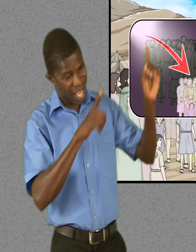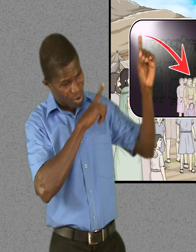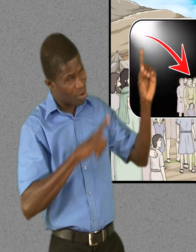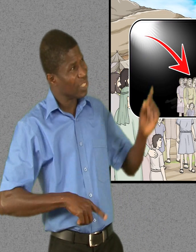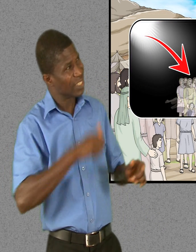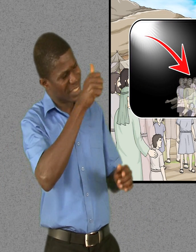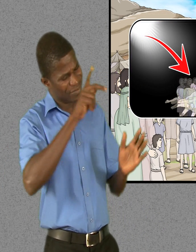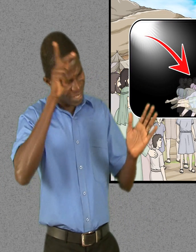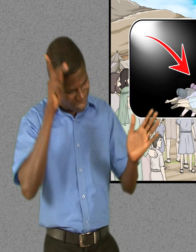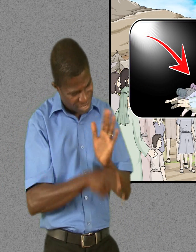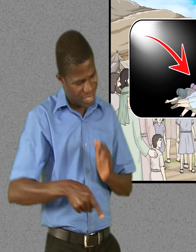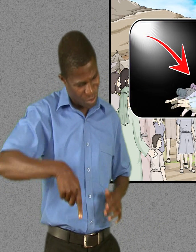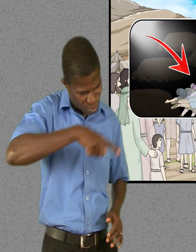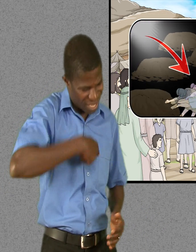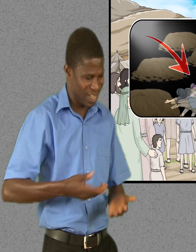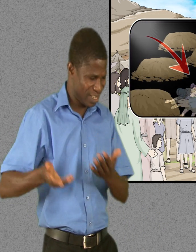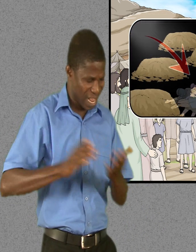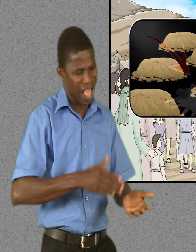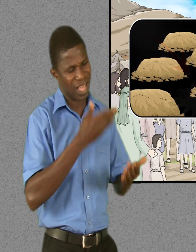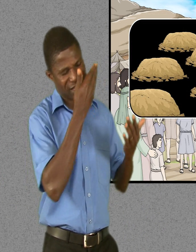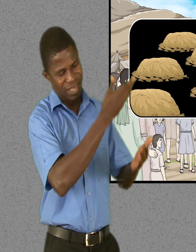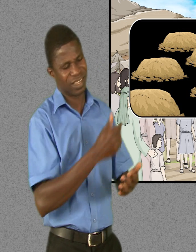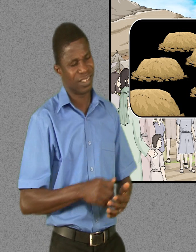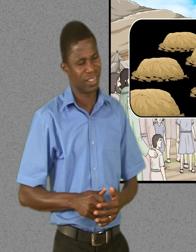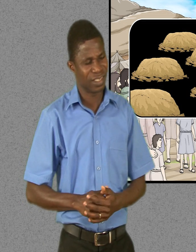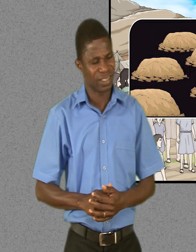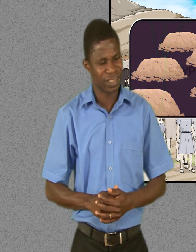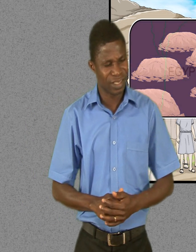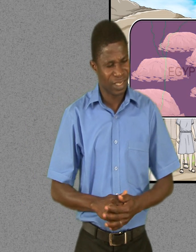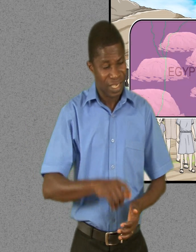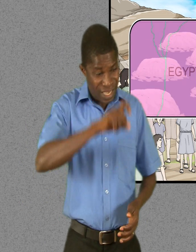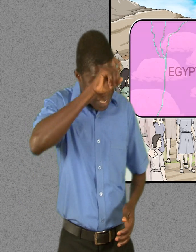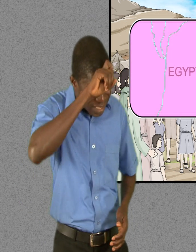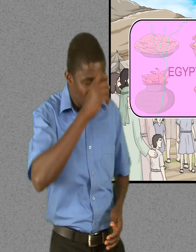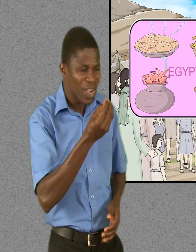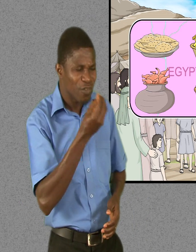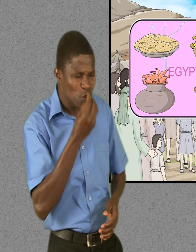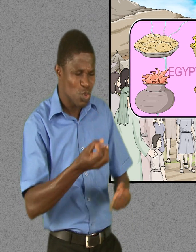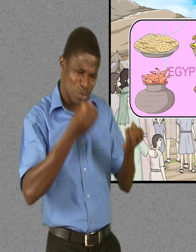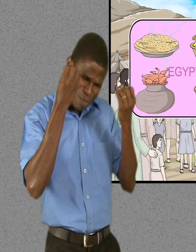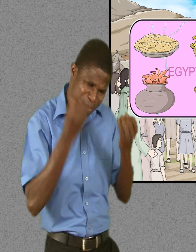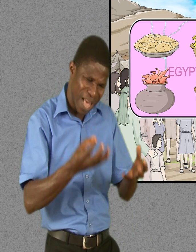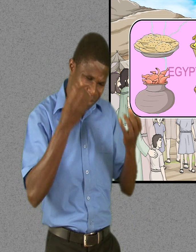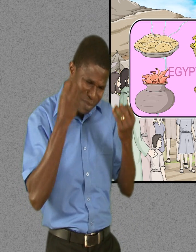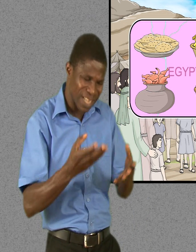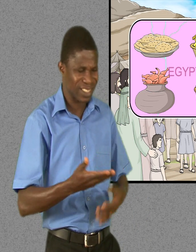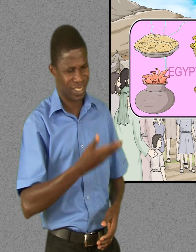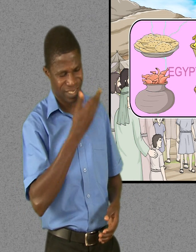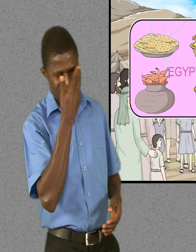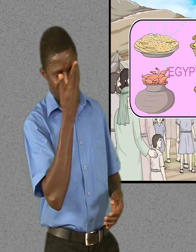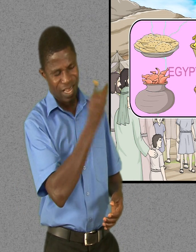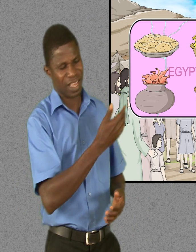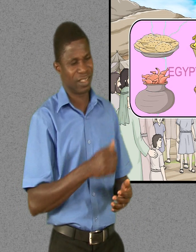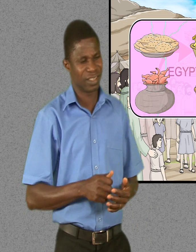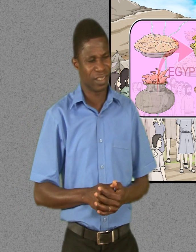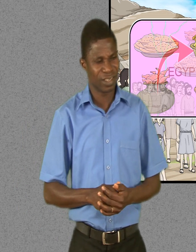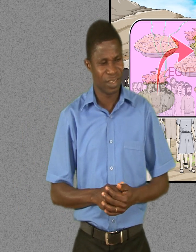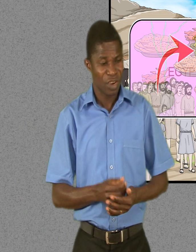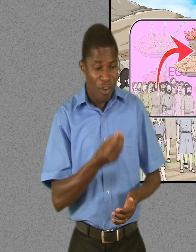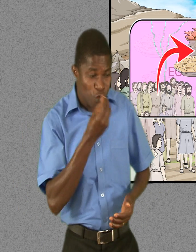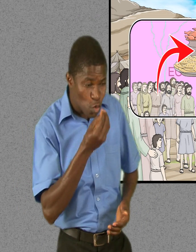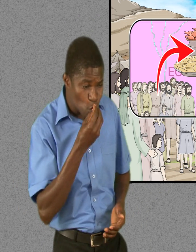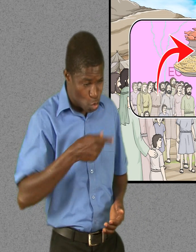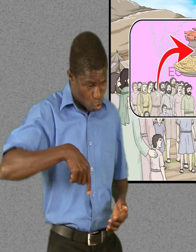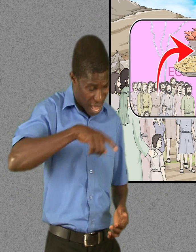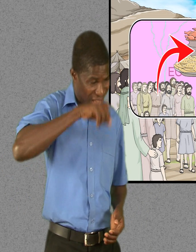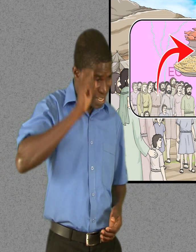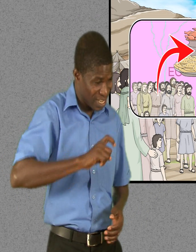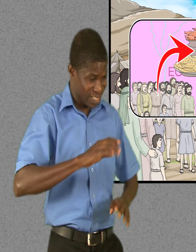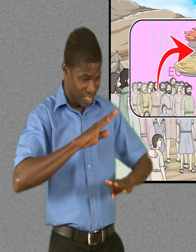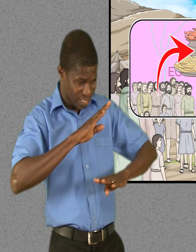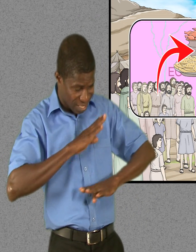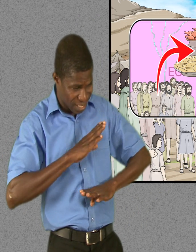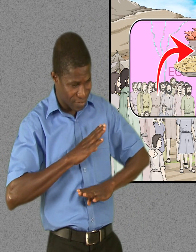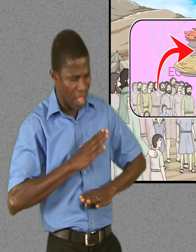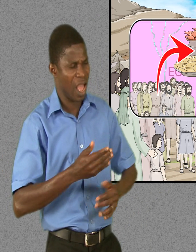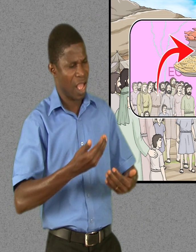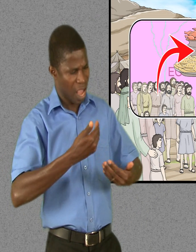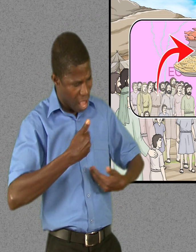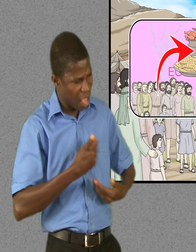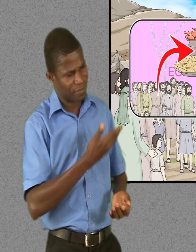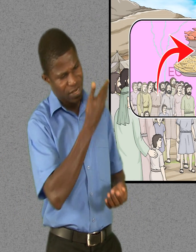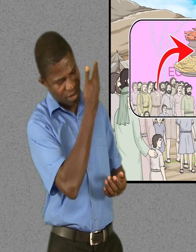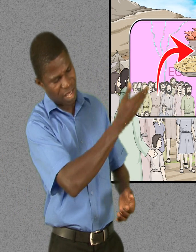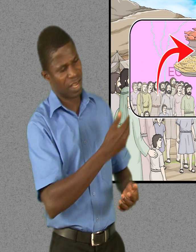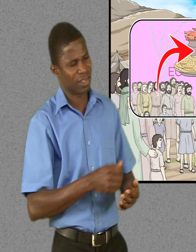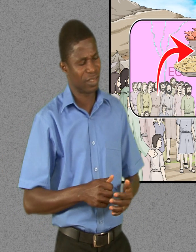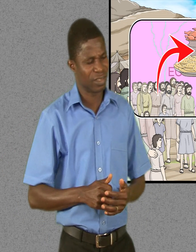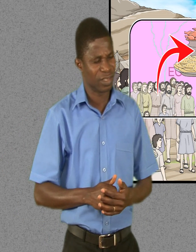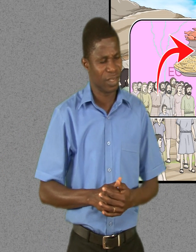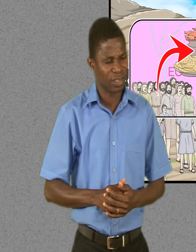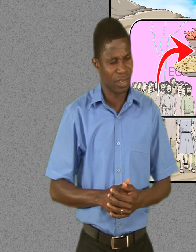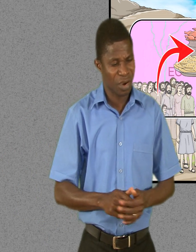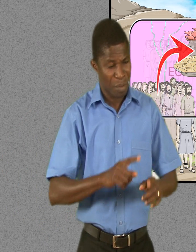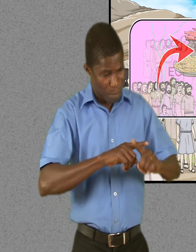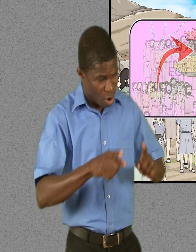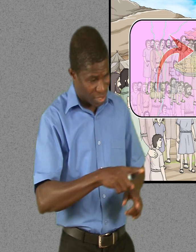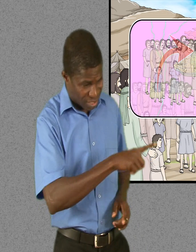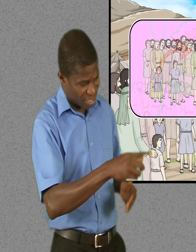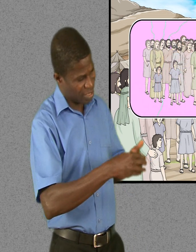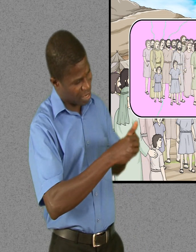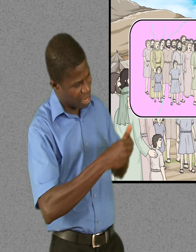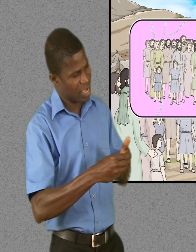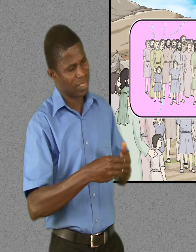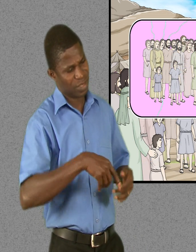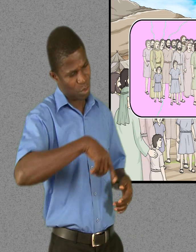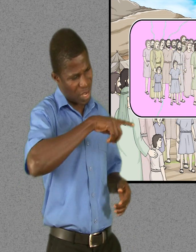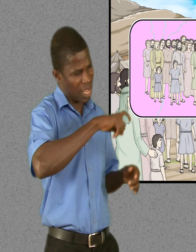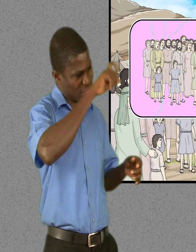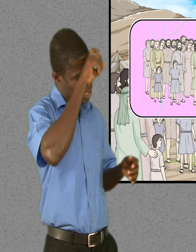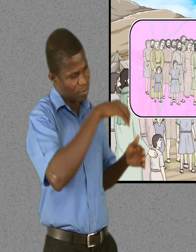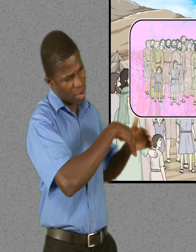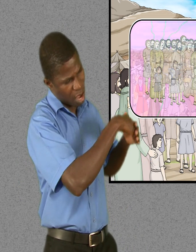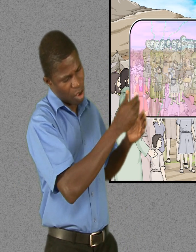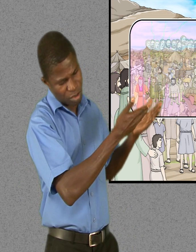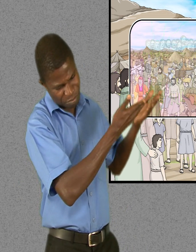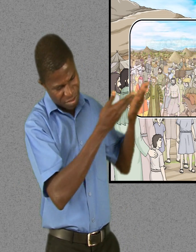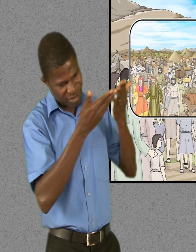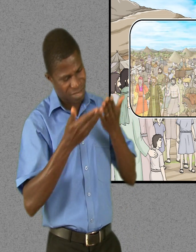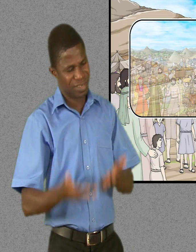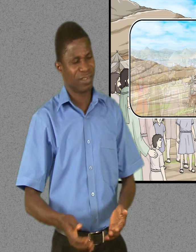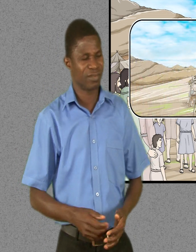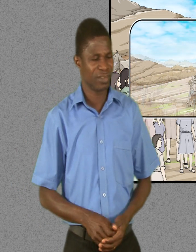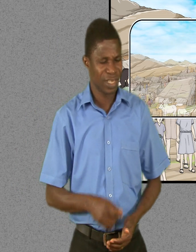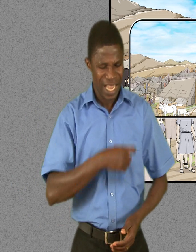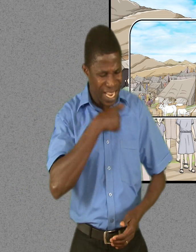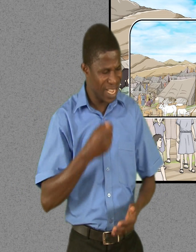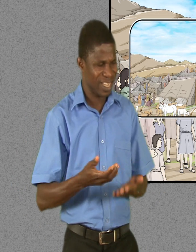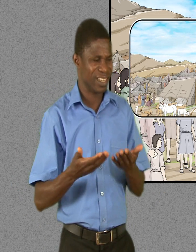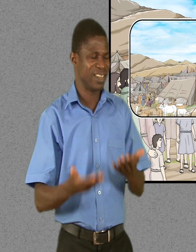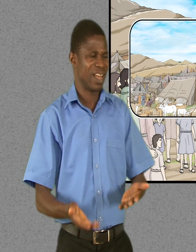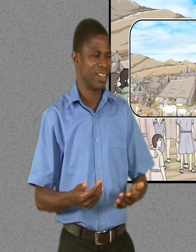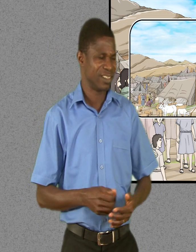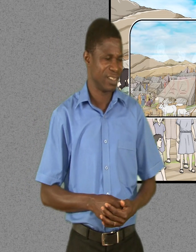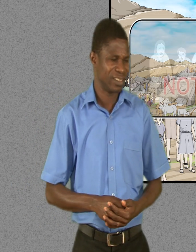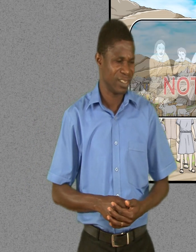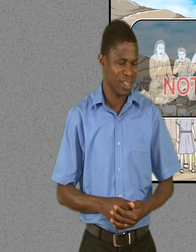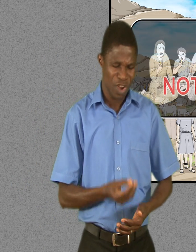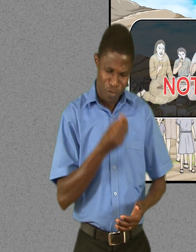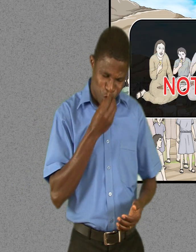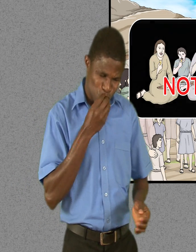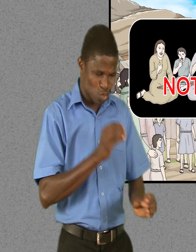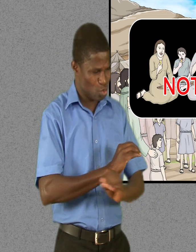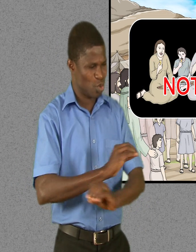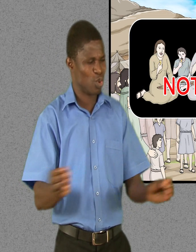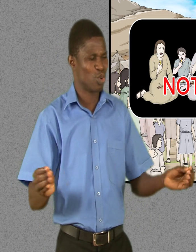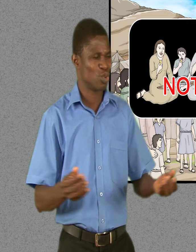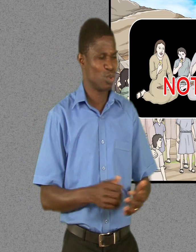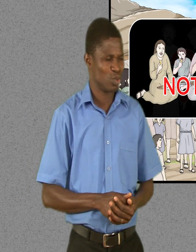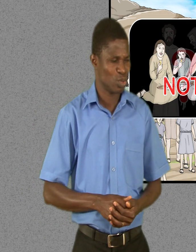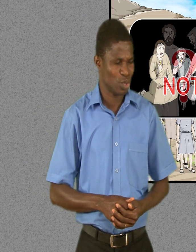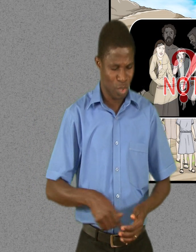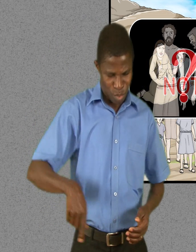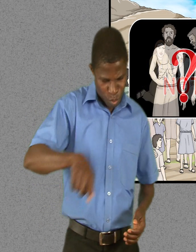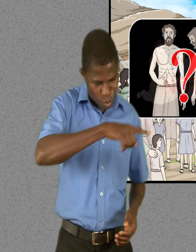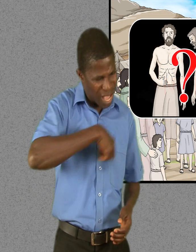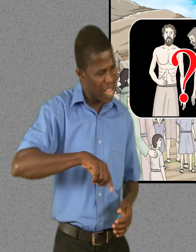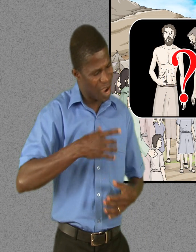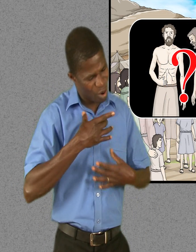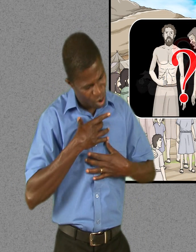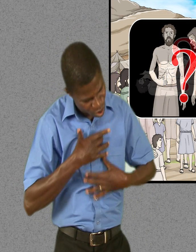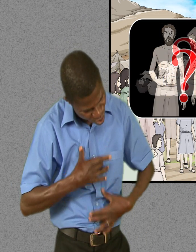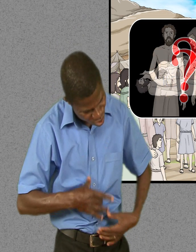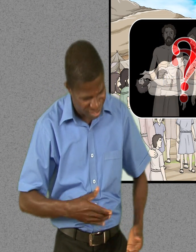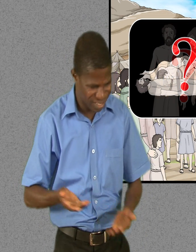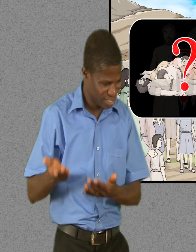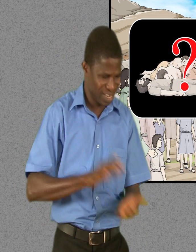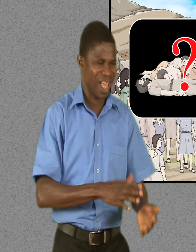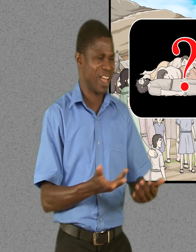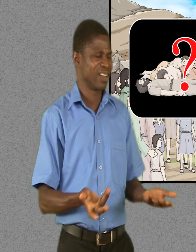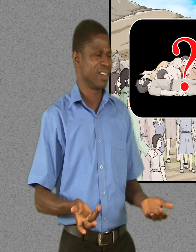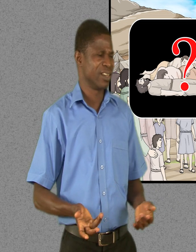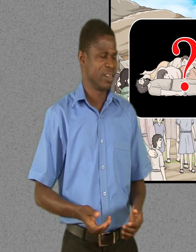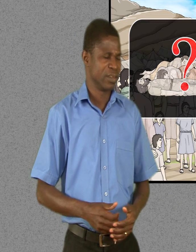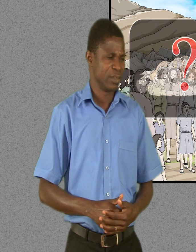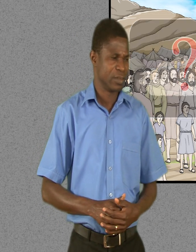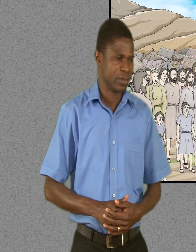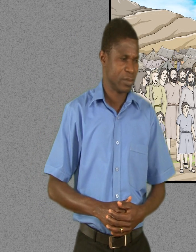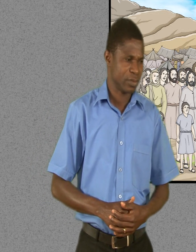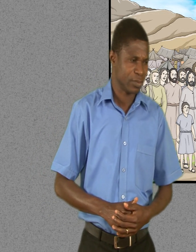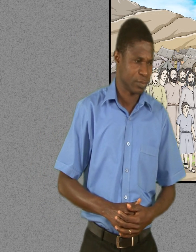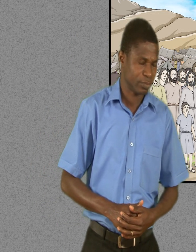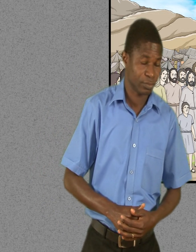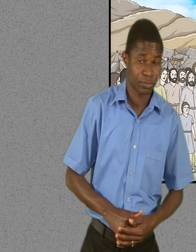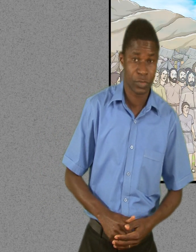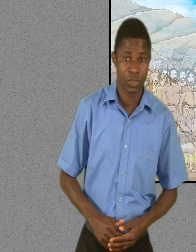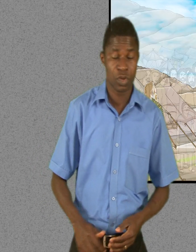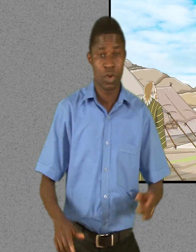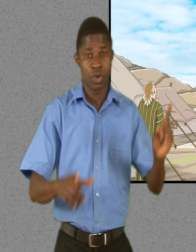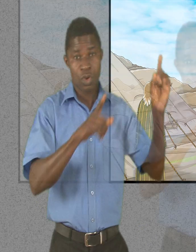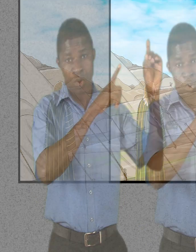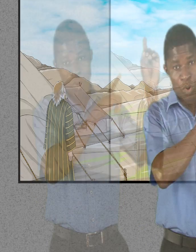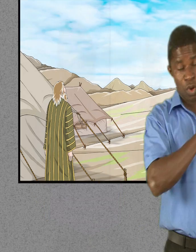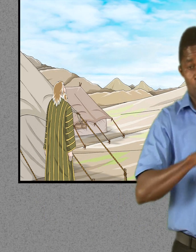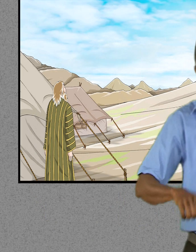“There we sat by pots of meat and ate our fill of bread, but you have brought us into this desert to starve this whole assembly to death!”